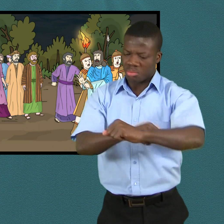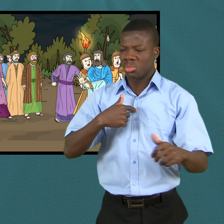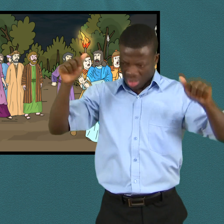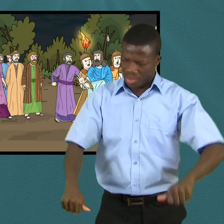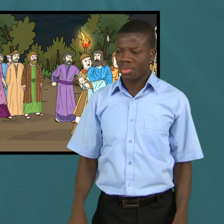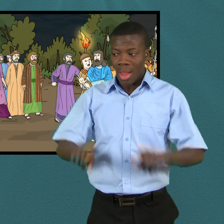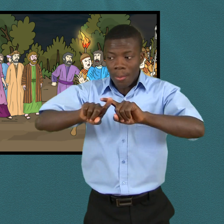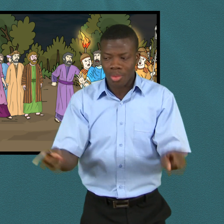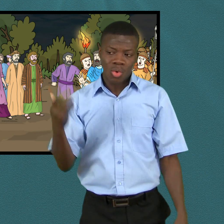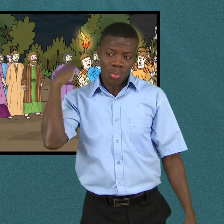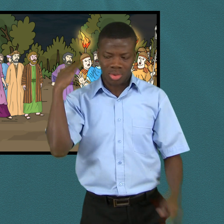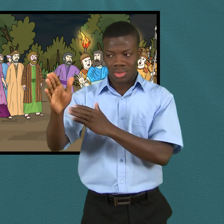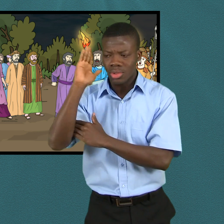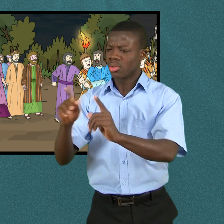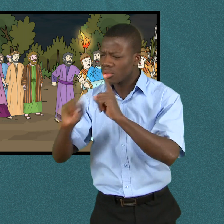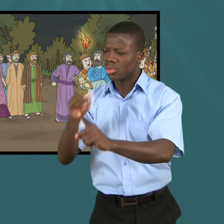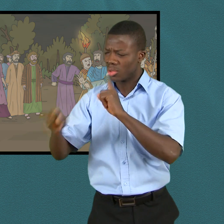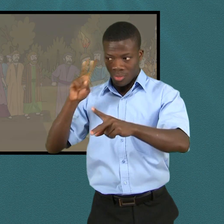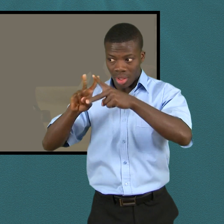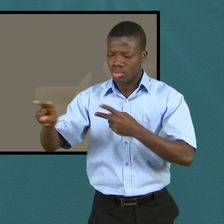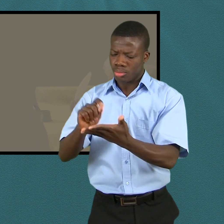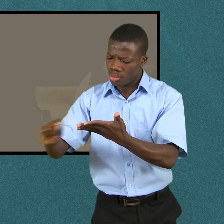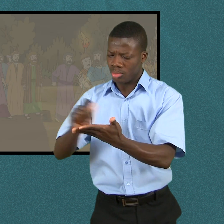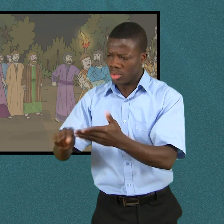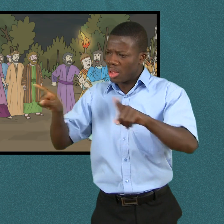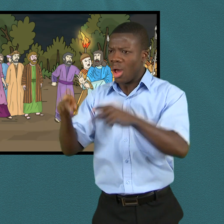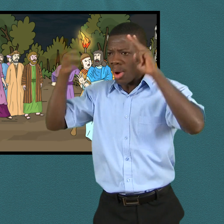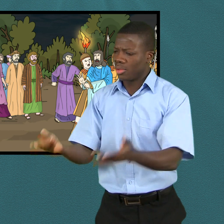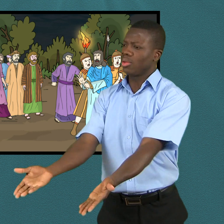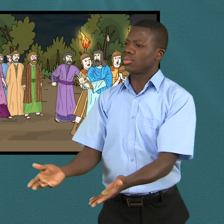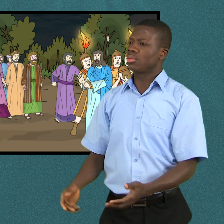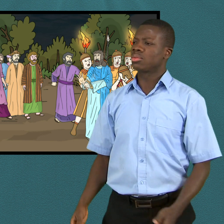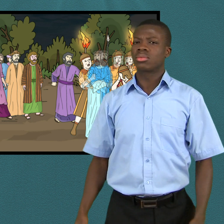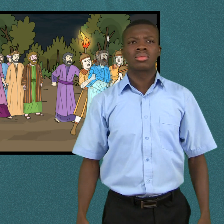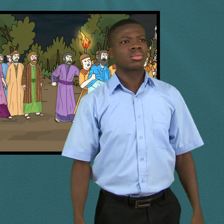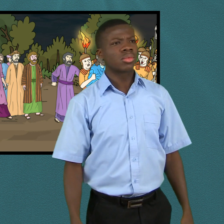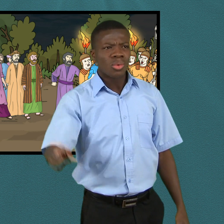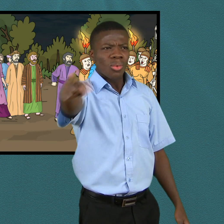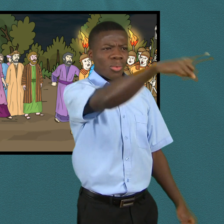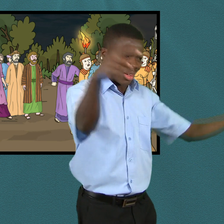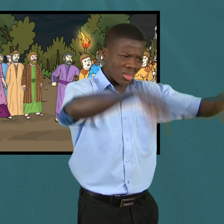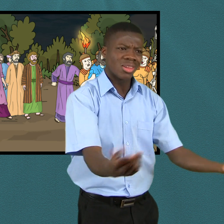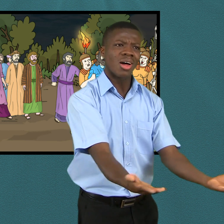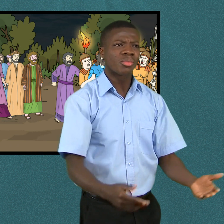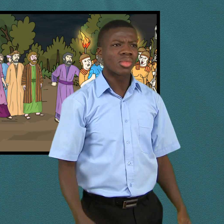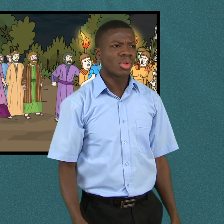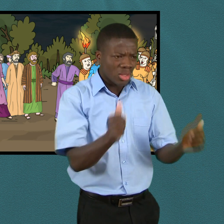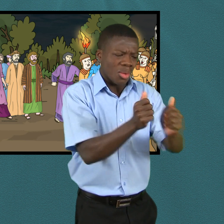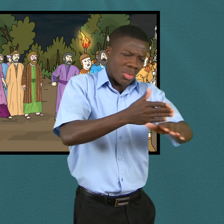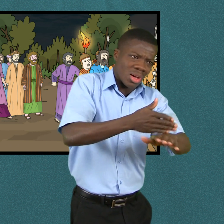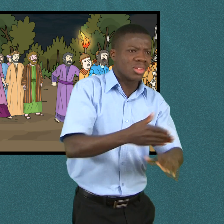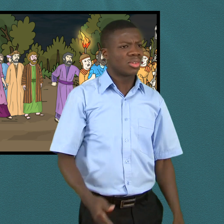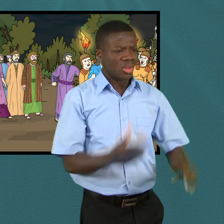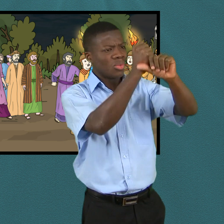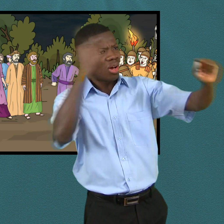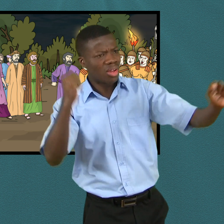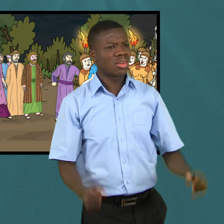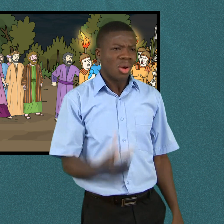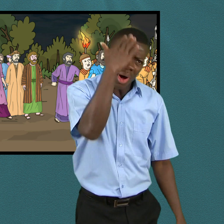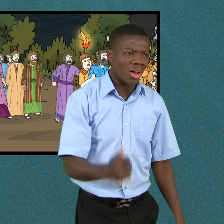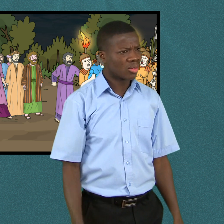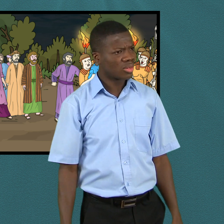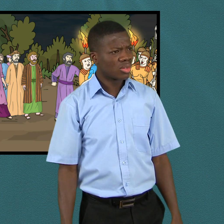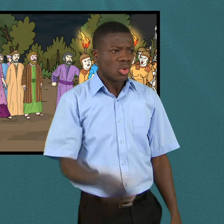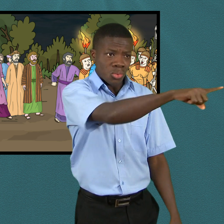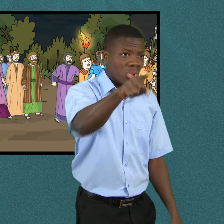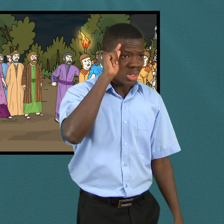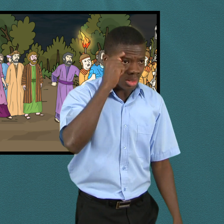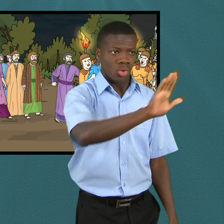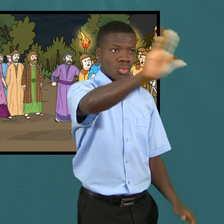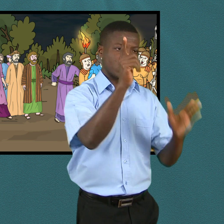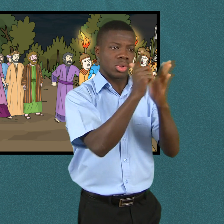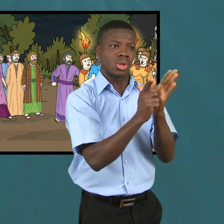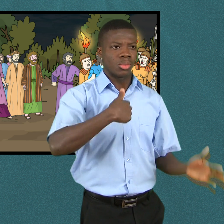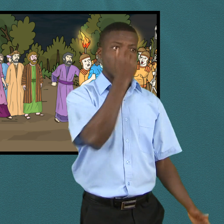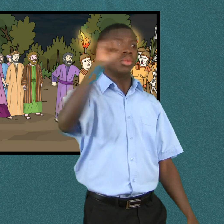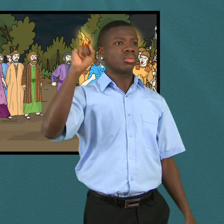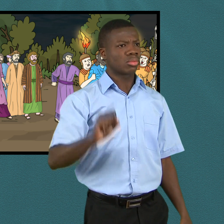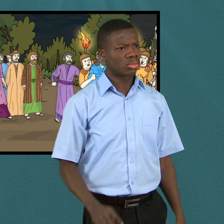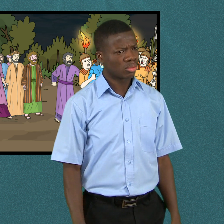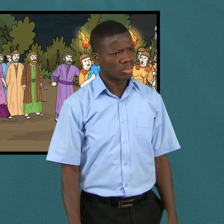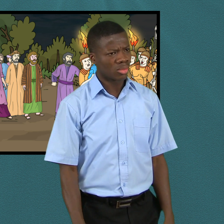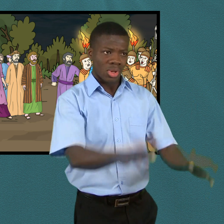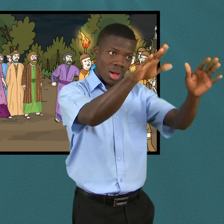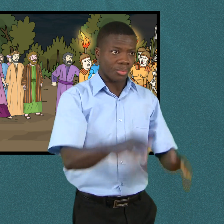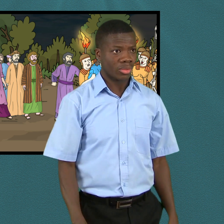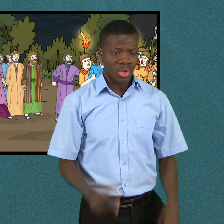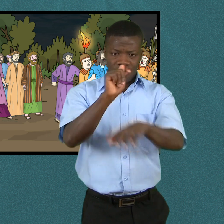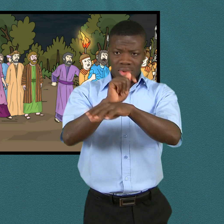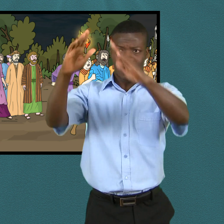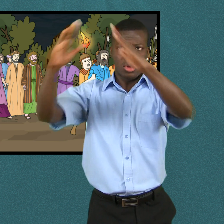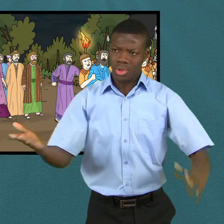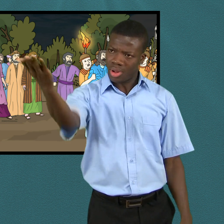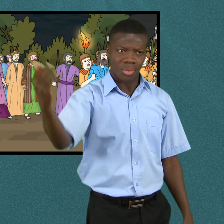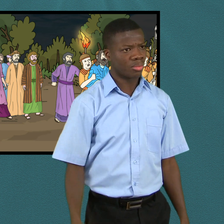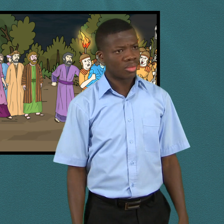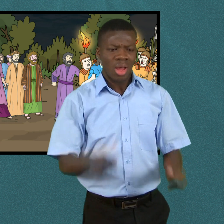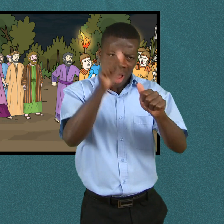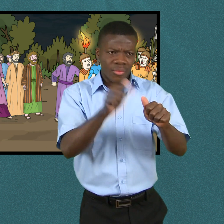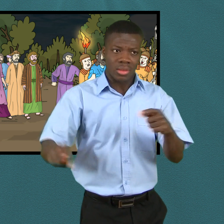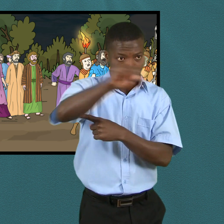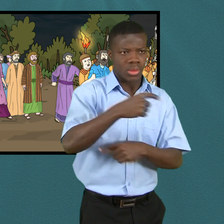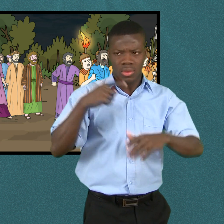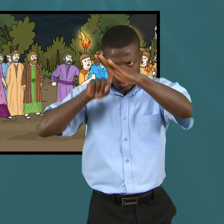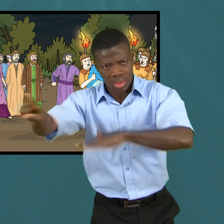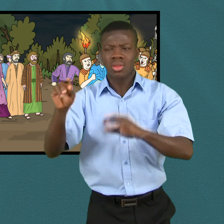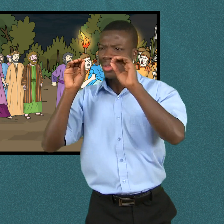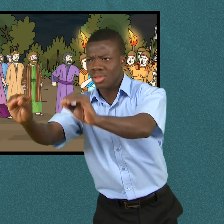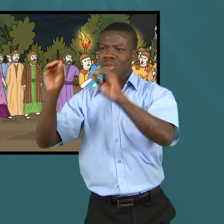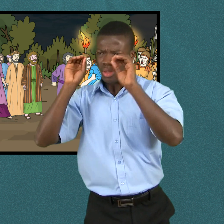But how then would the Scriptures be fulfilled that say it must happen this way?” At that time Jesus said to the crowd, “Have you come out with swords and clubs to arrest Me as you would an outlaw?